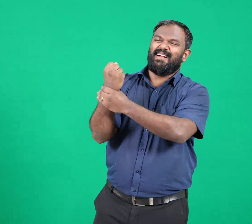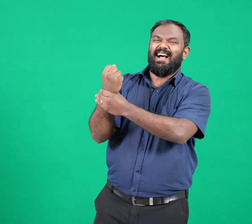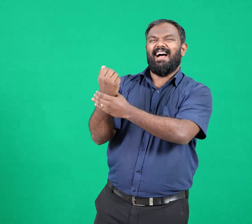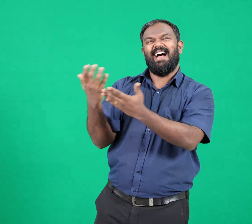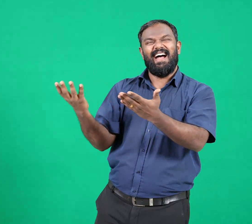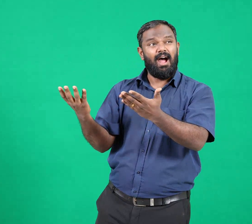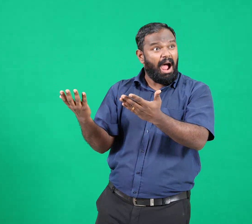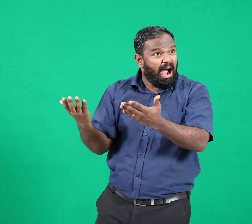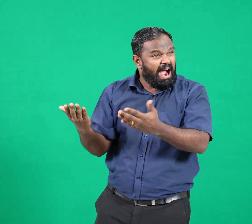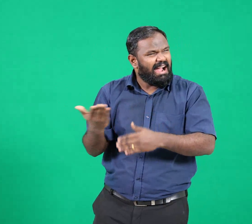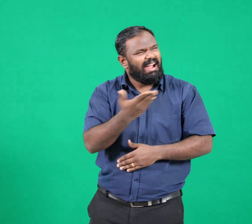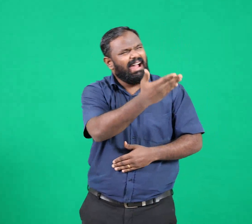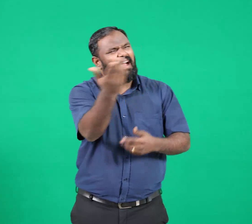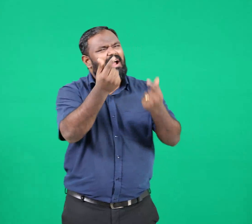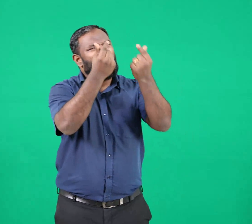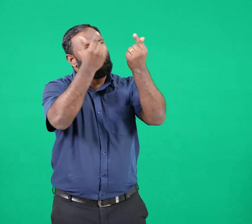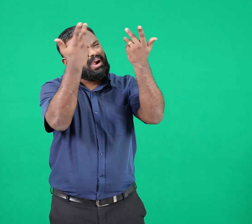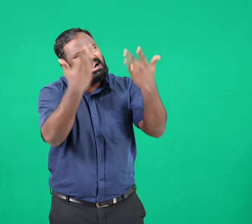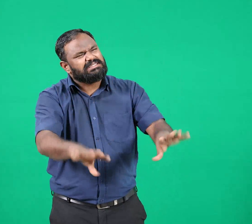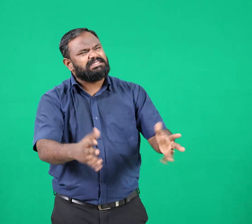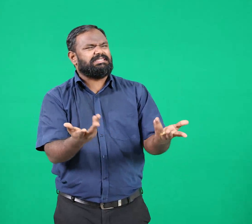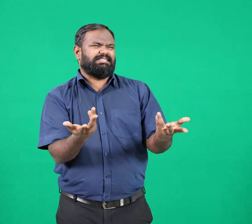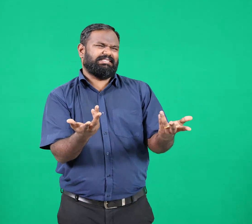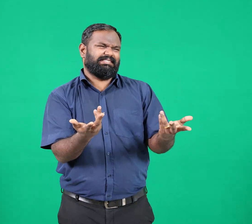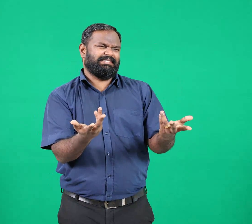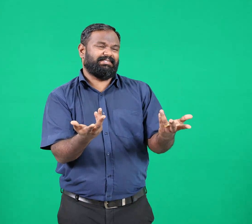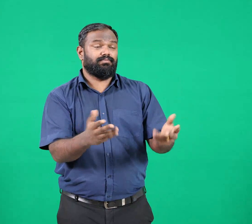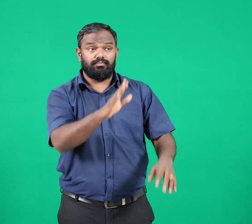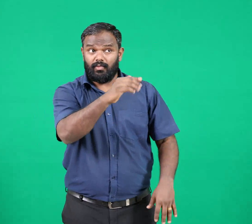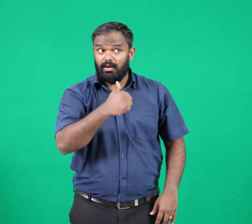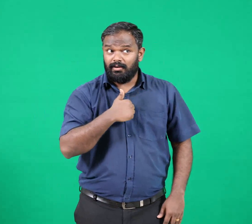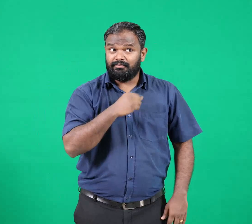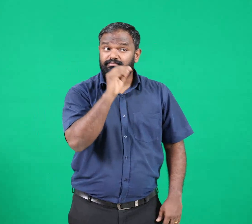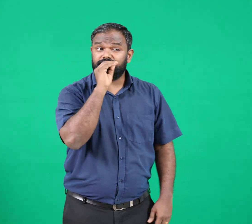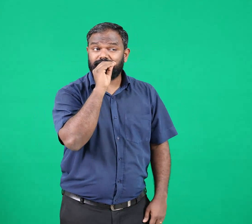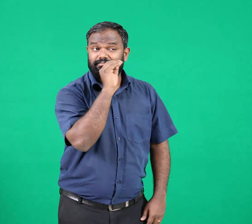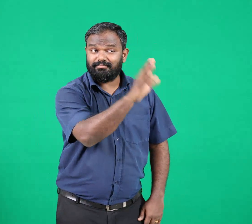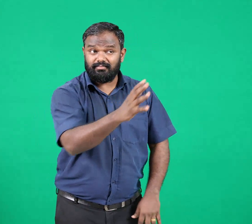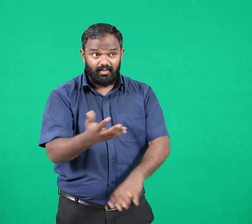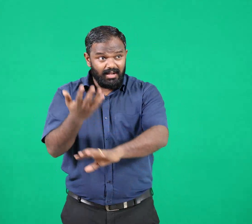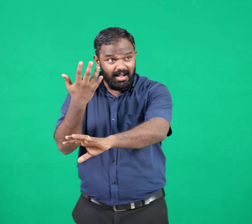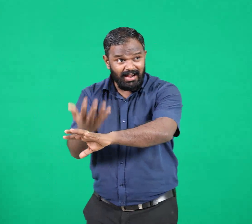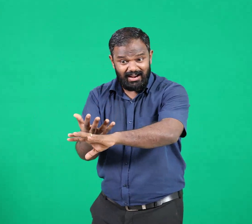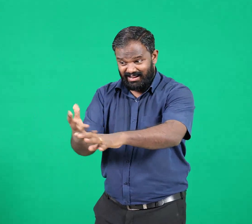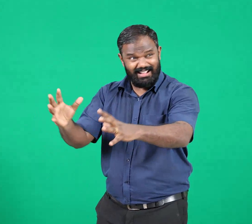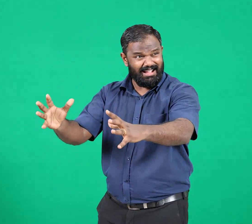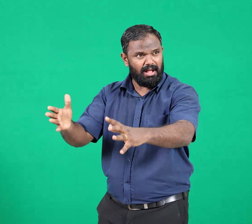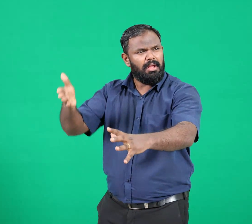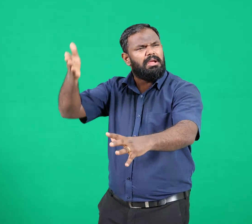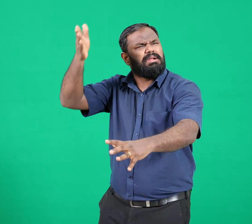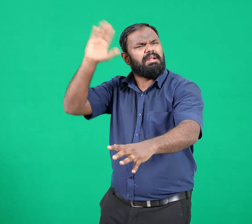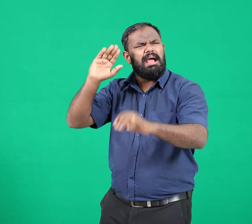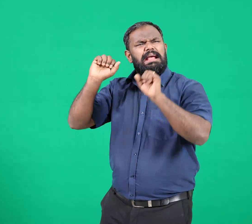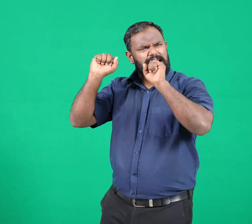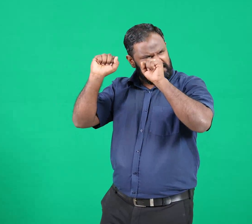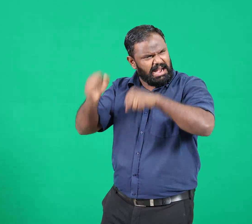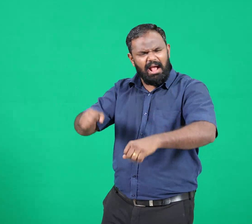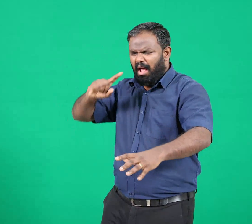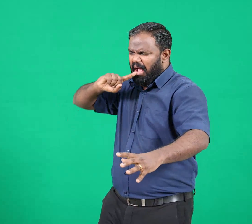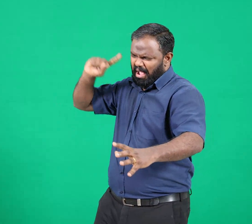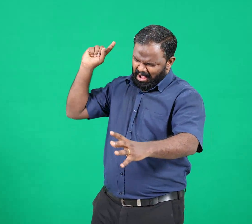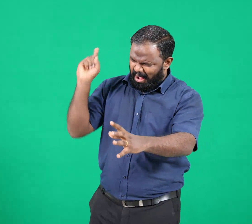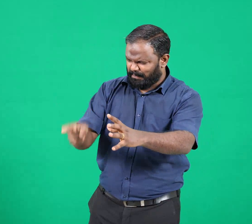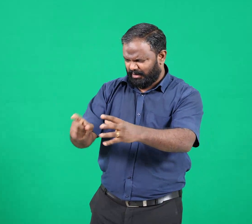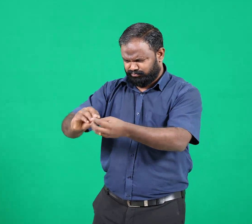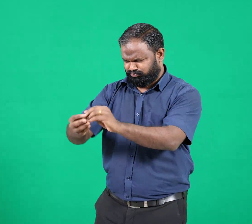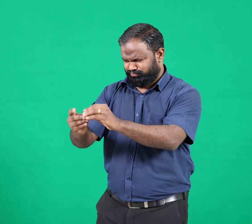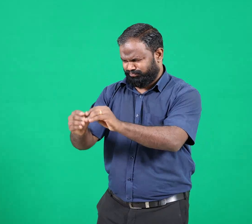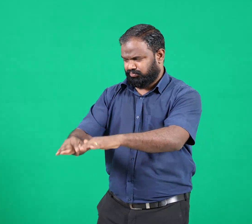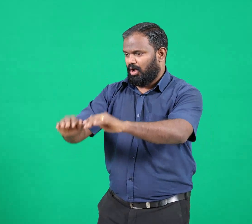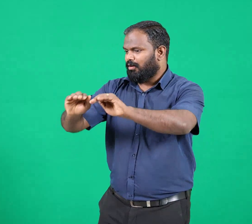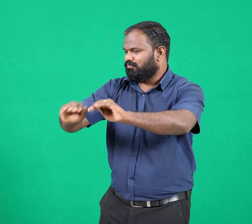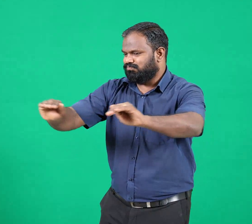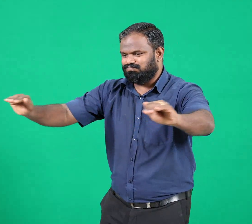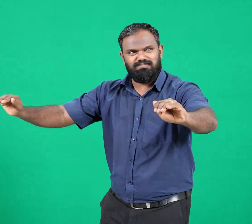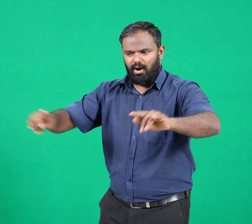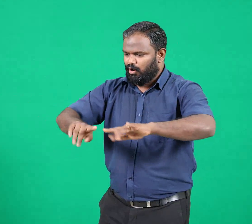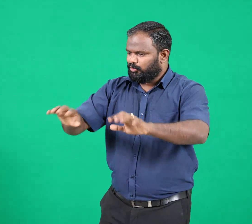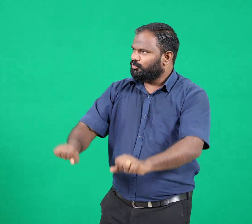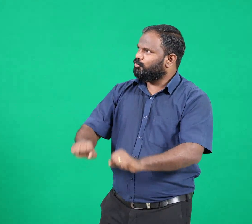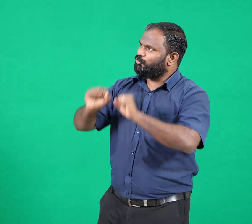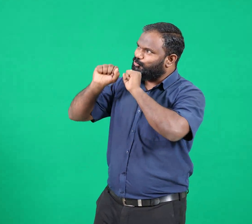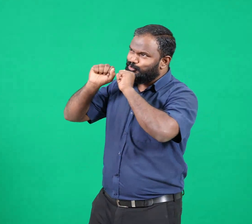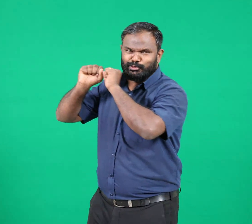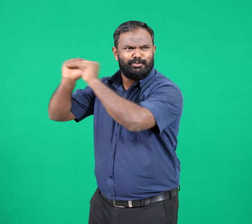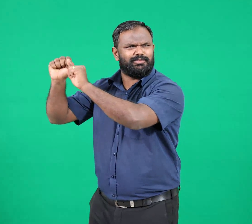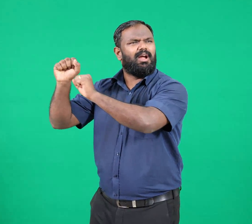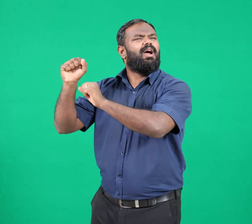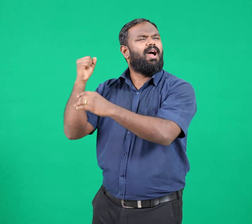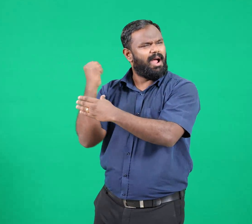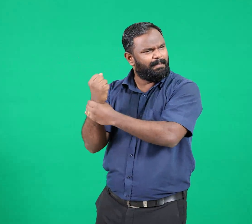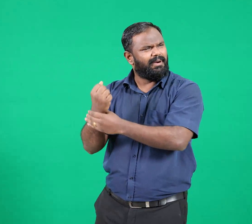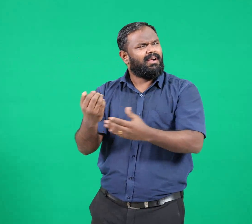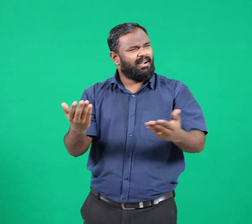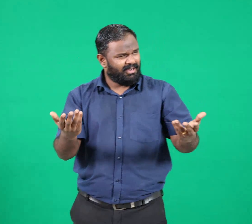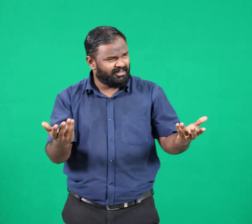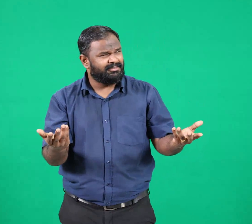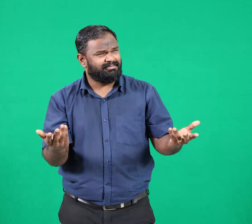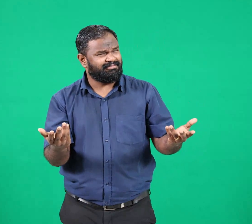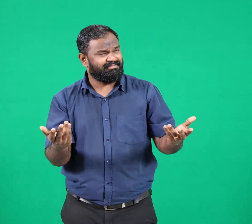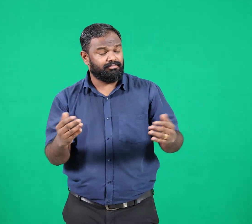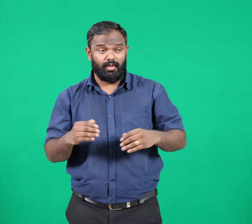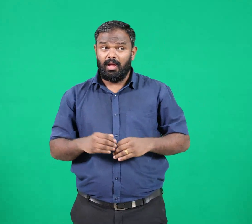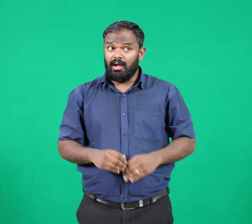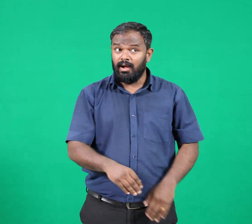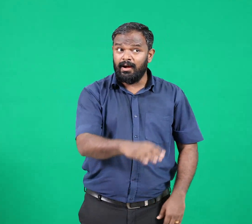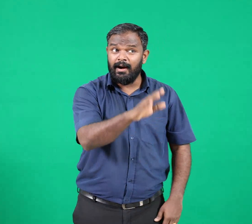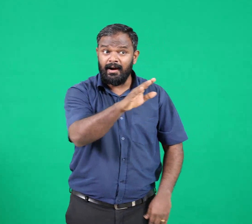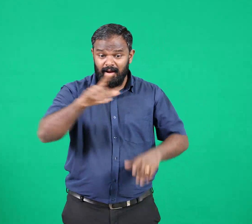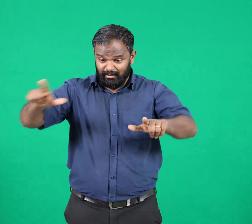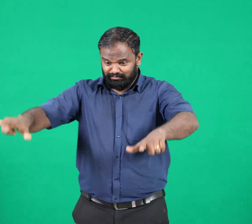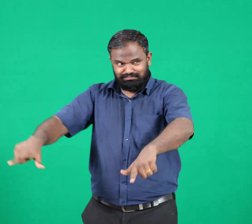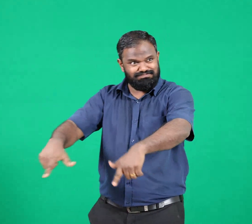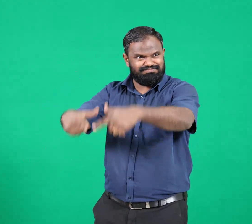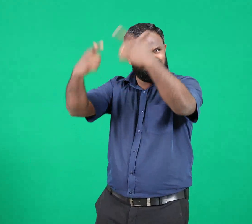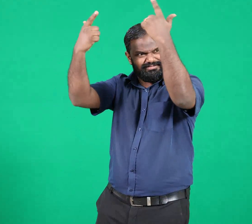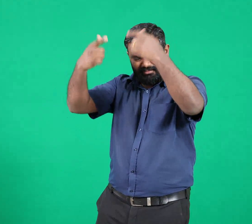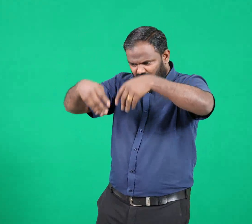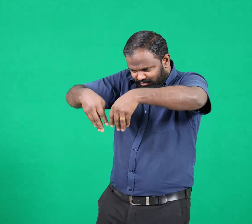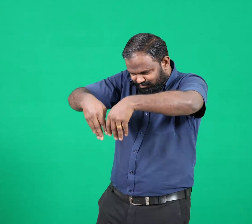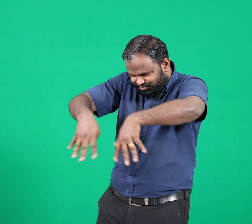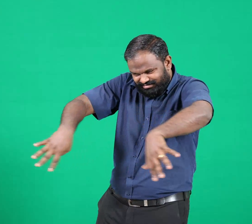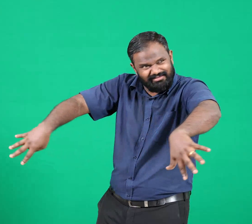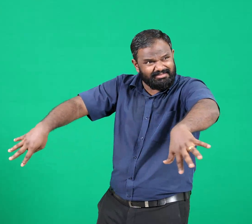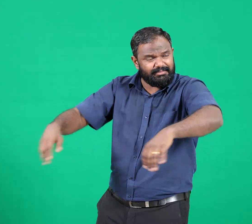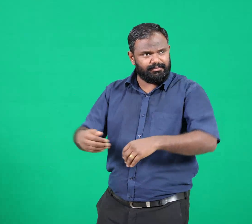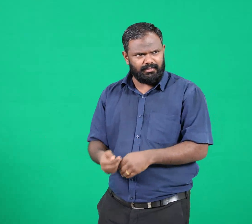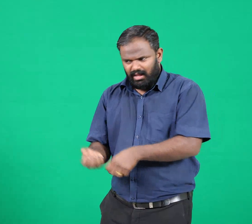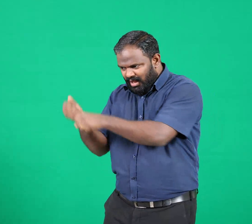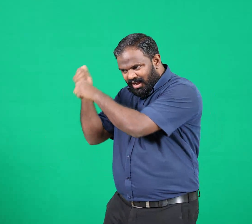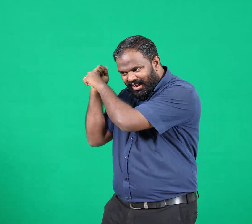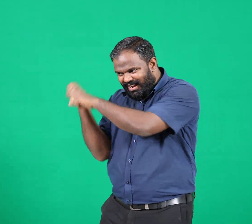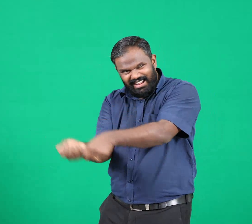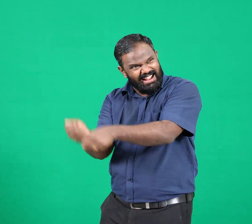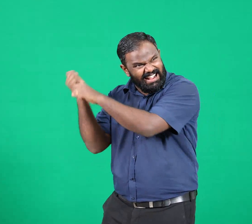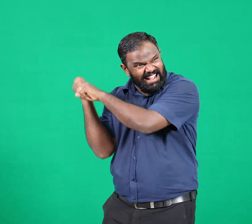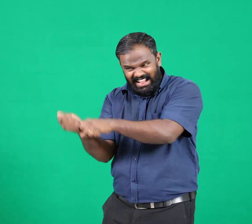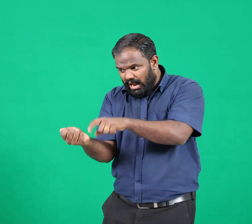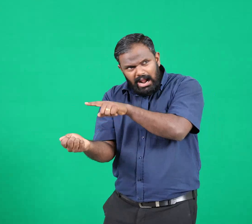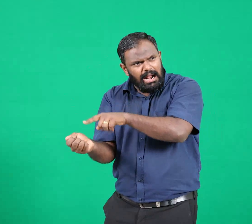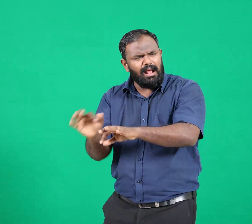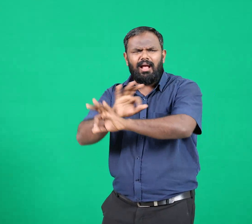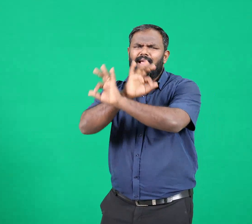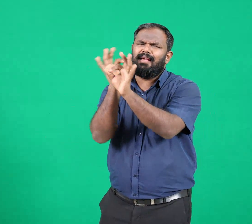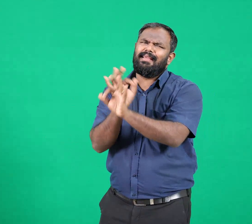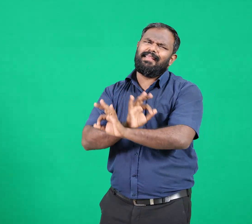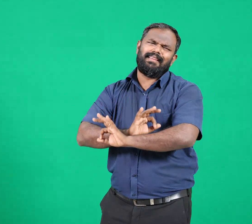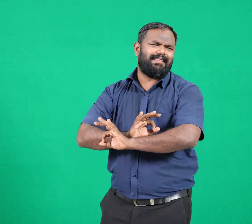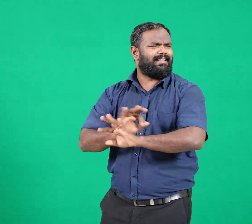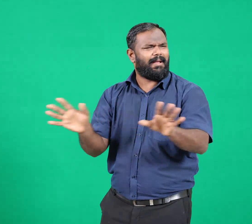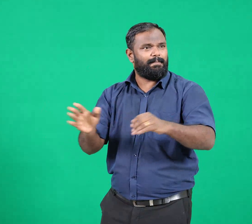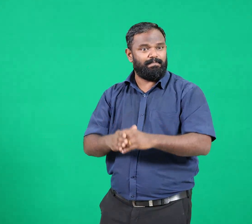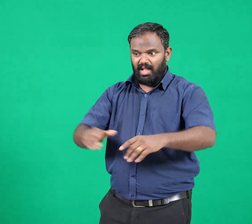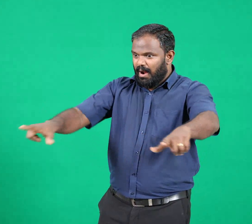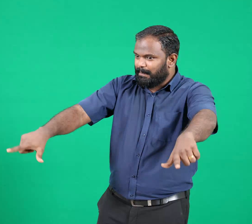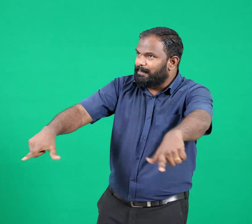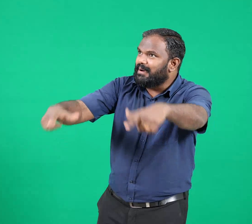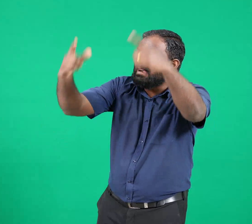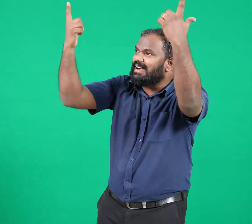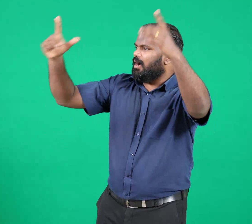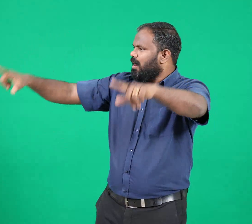For I tell you that out of these stones God can raise up children for Abraham.